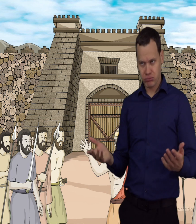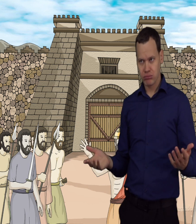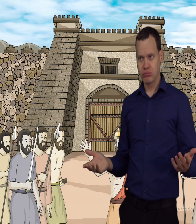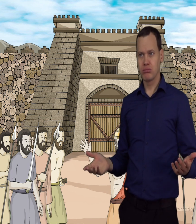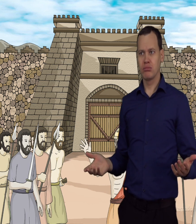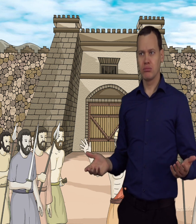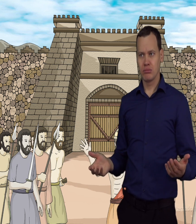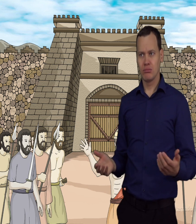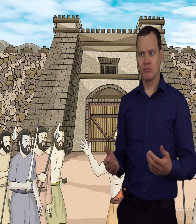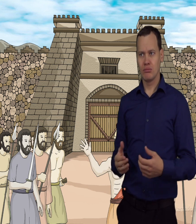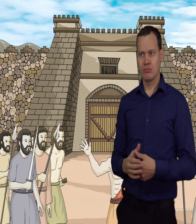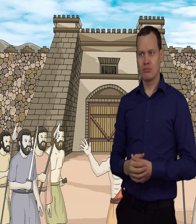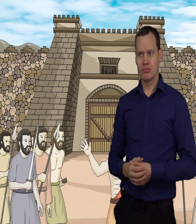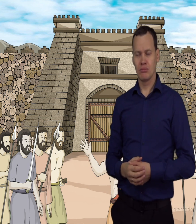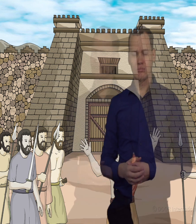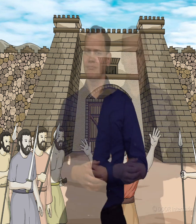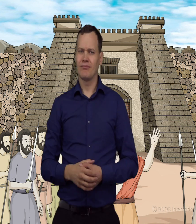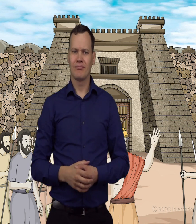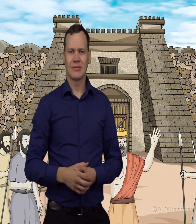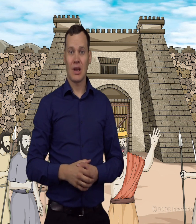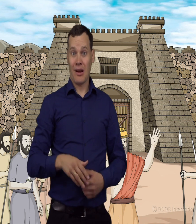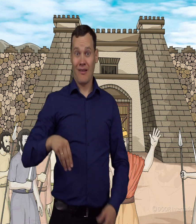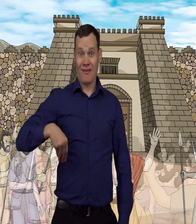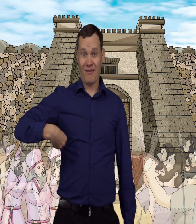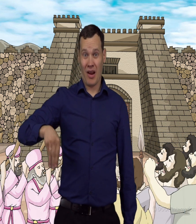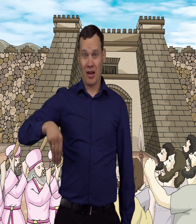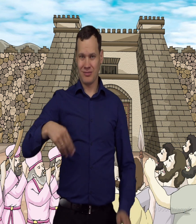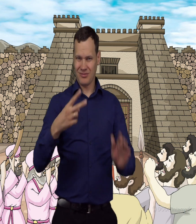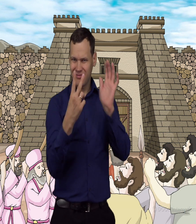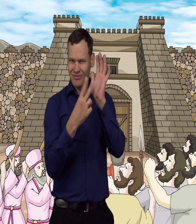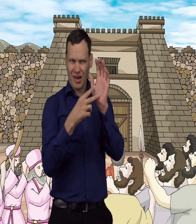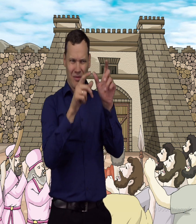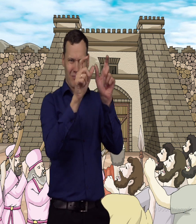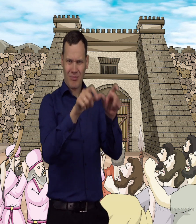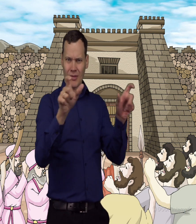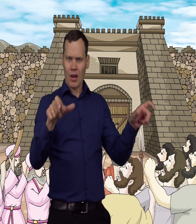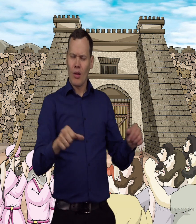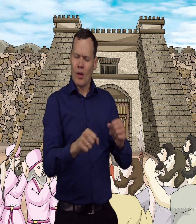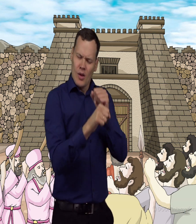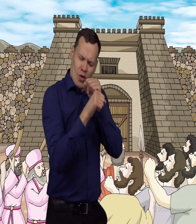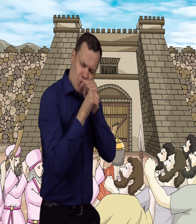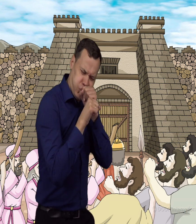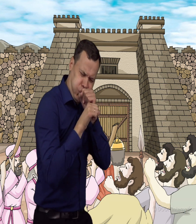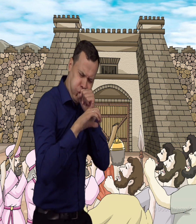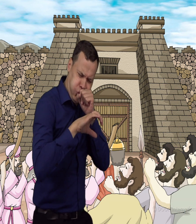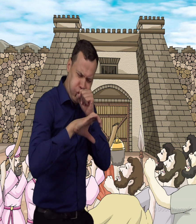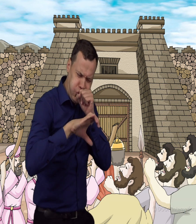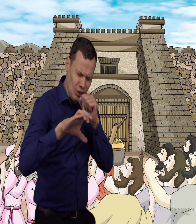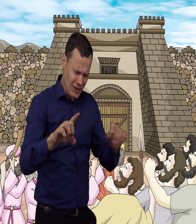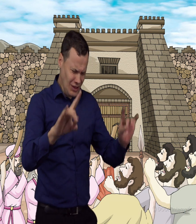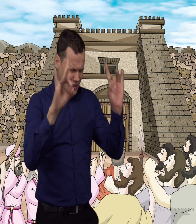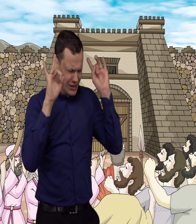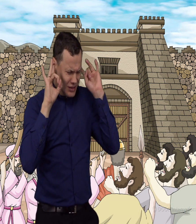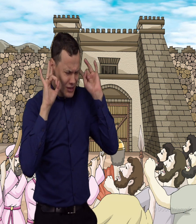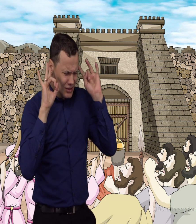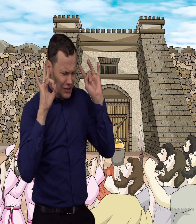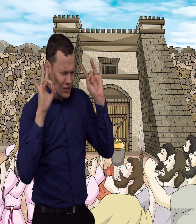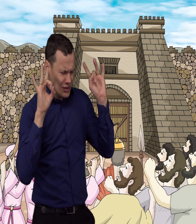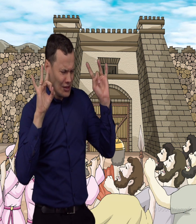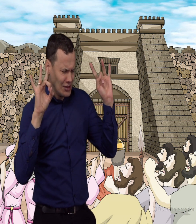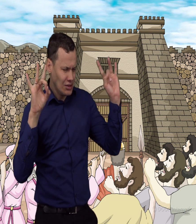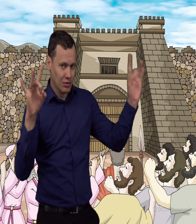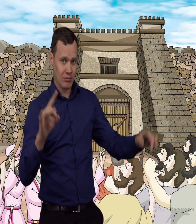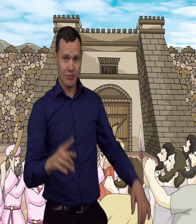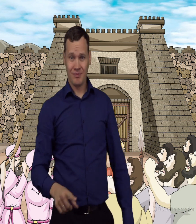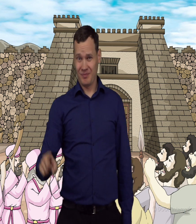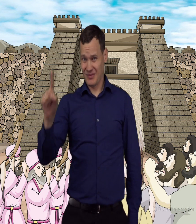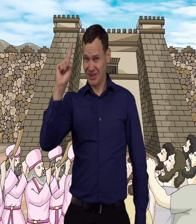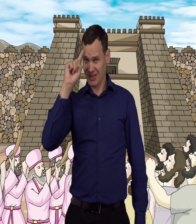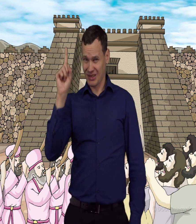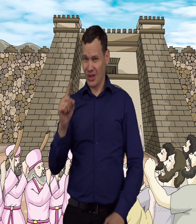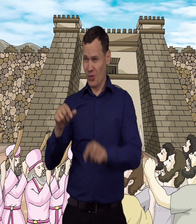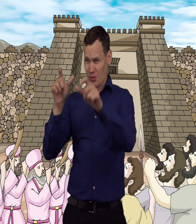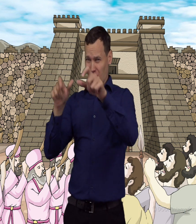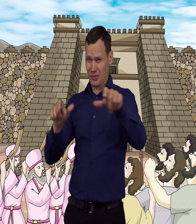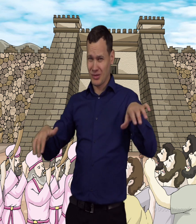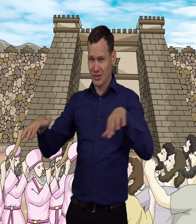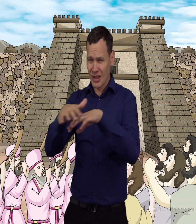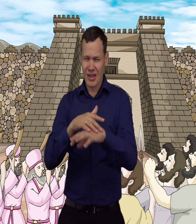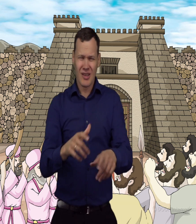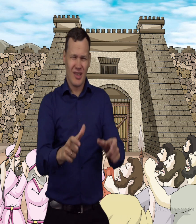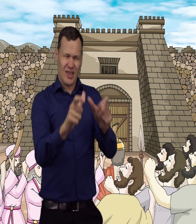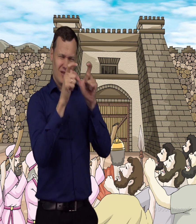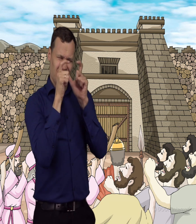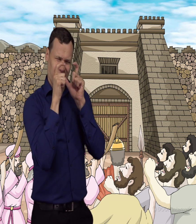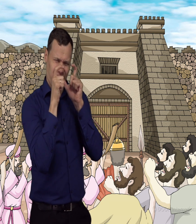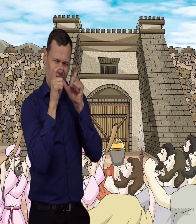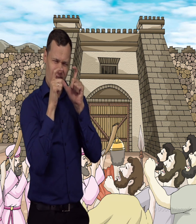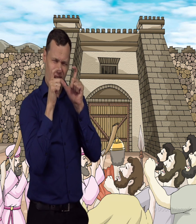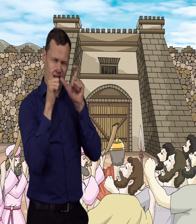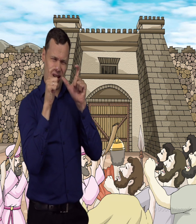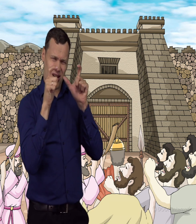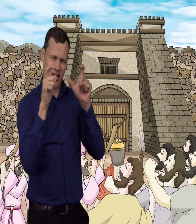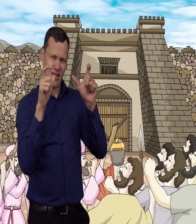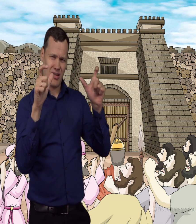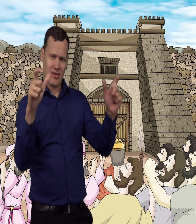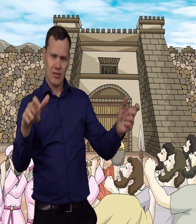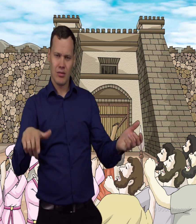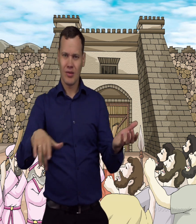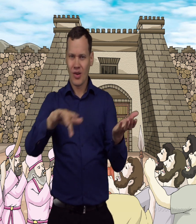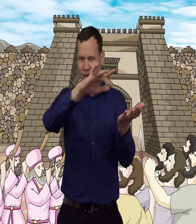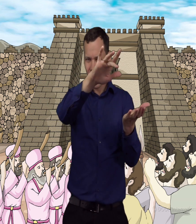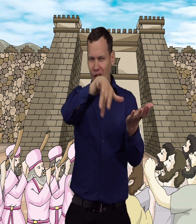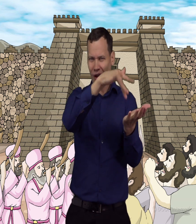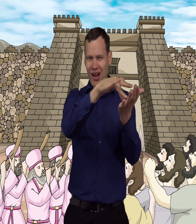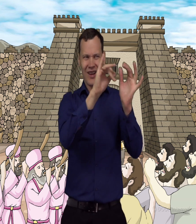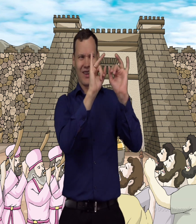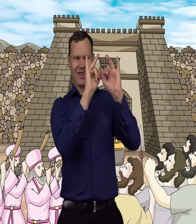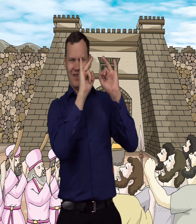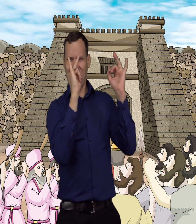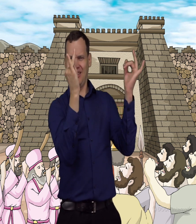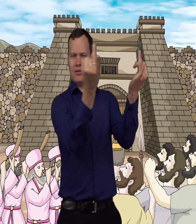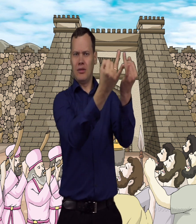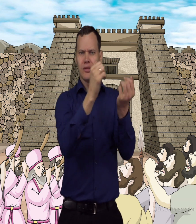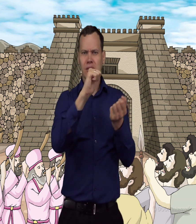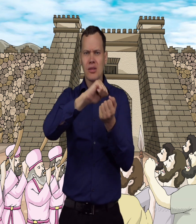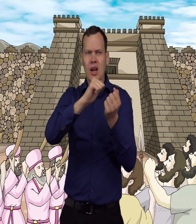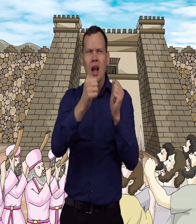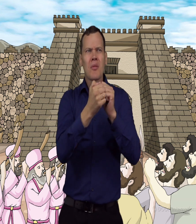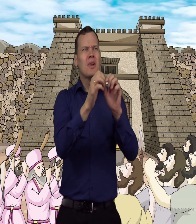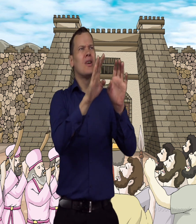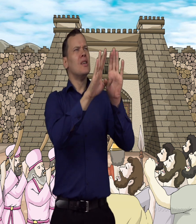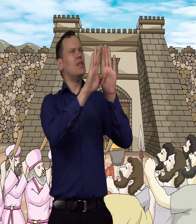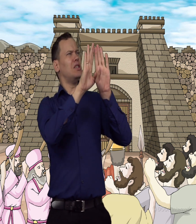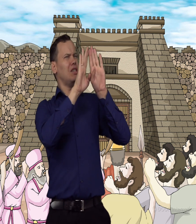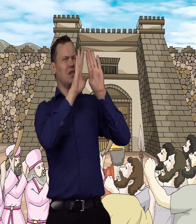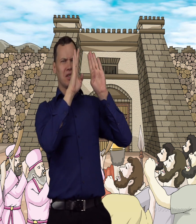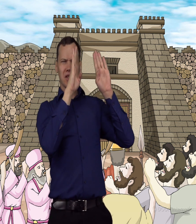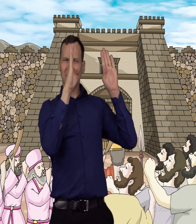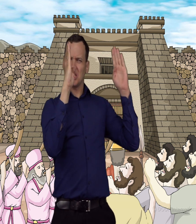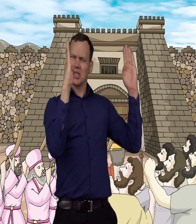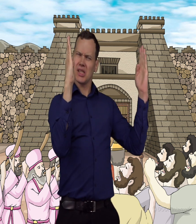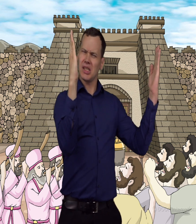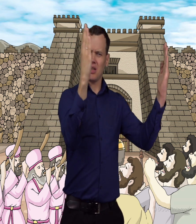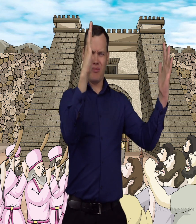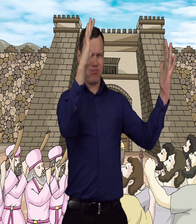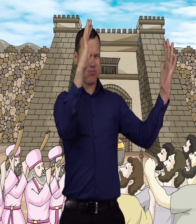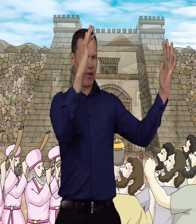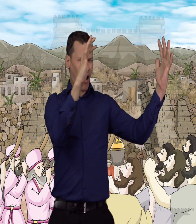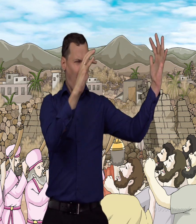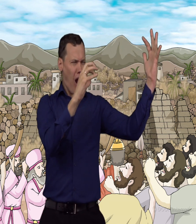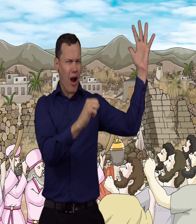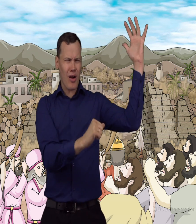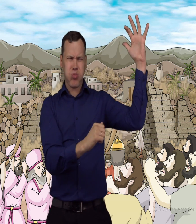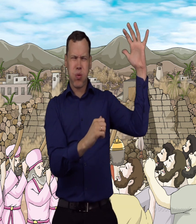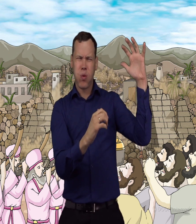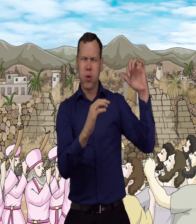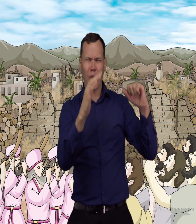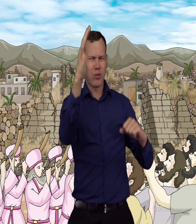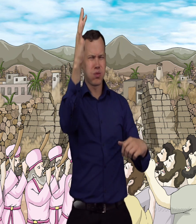So when the rams’ horns sounded, the people shouted.